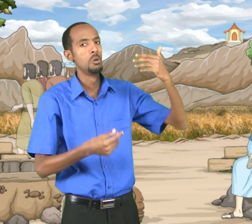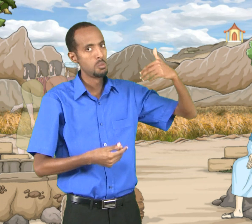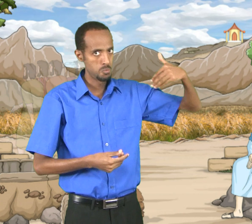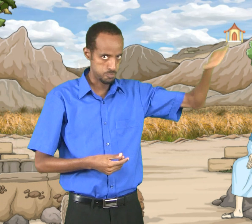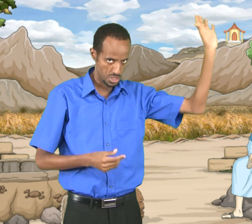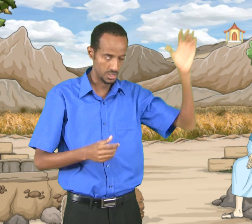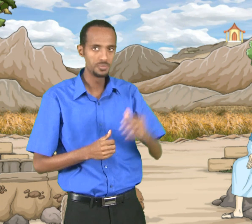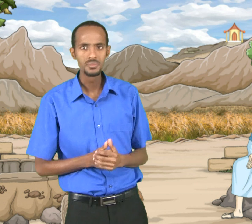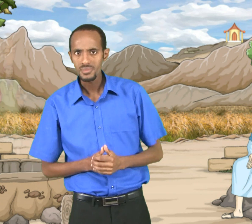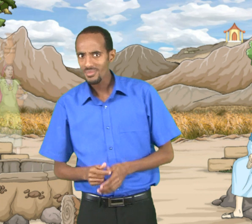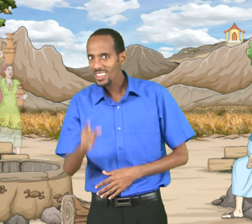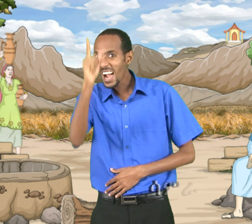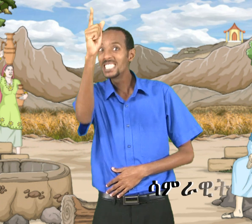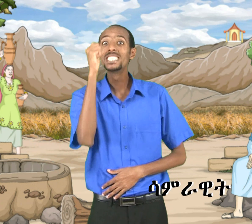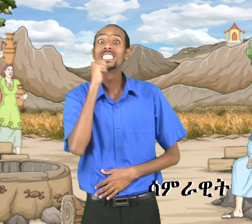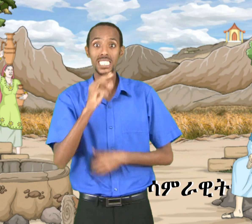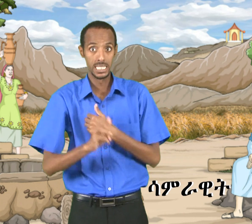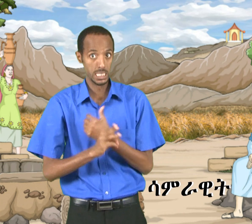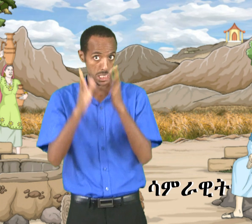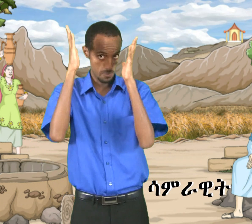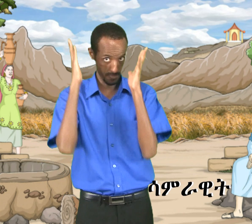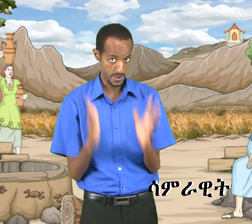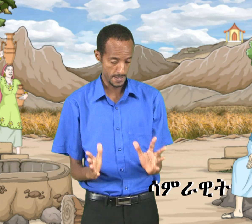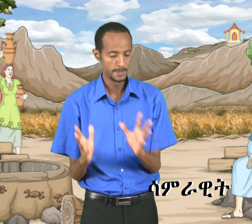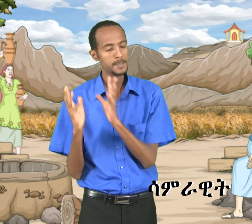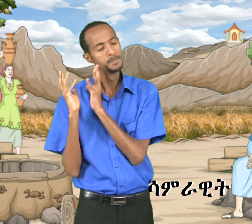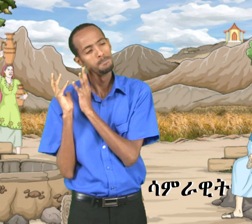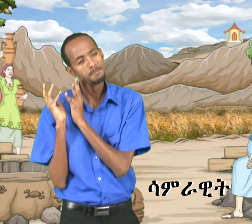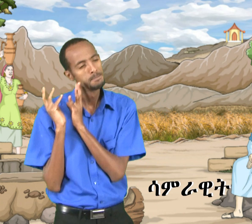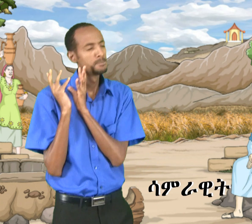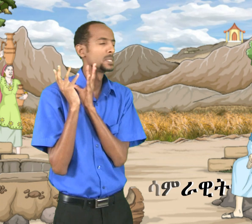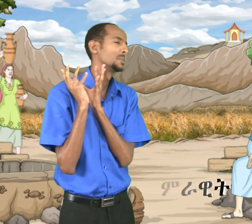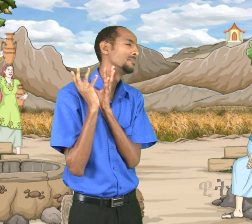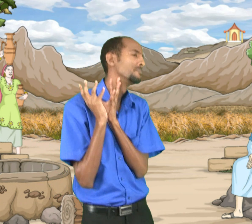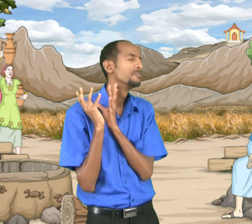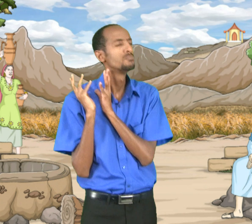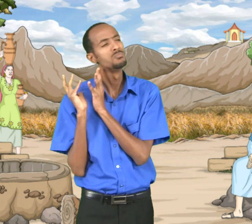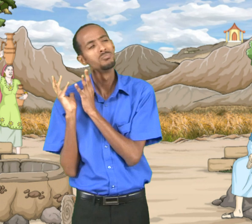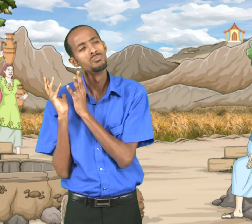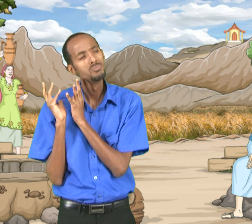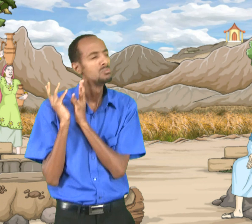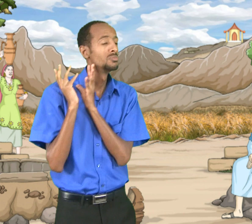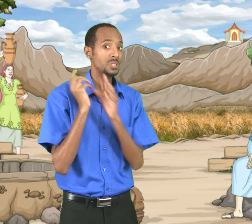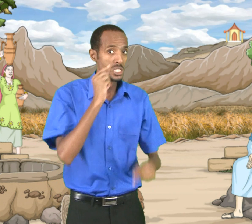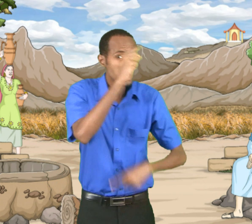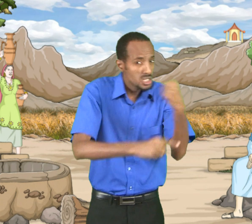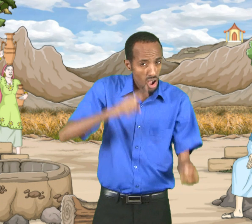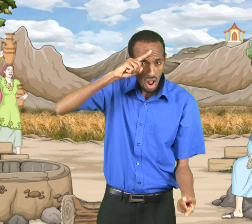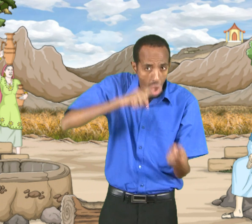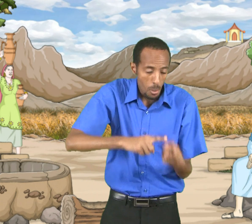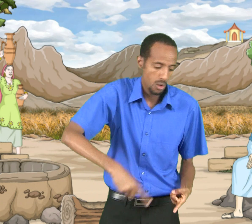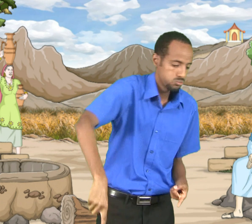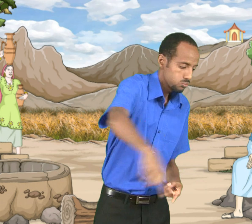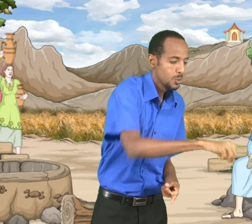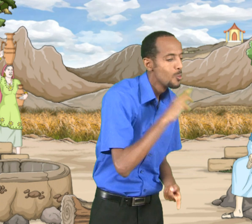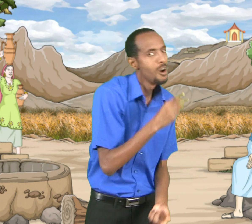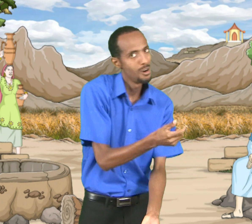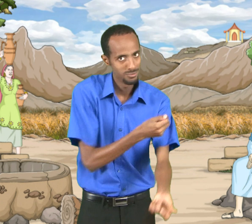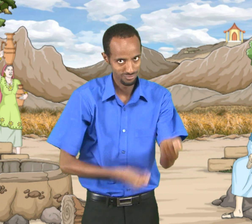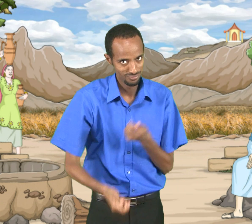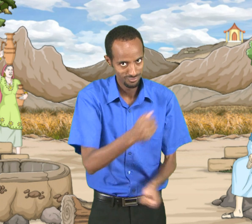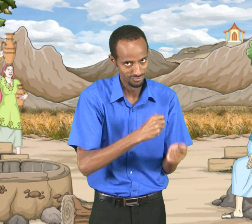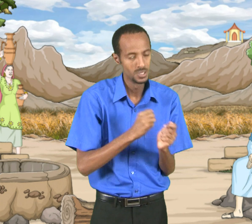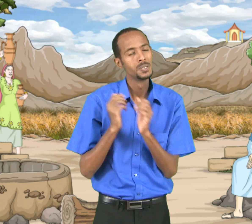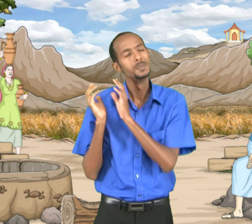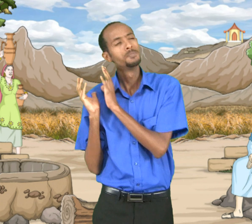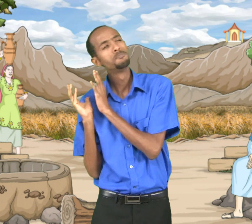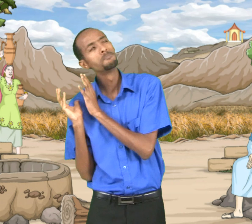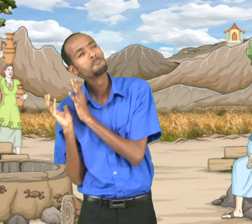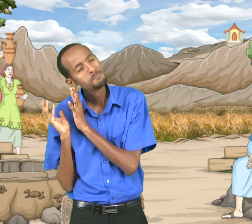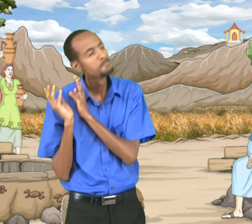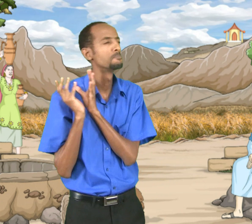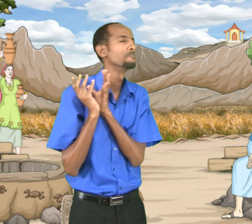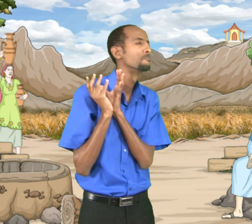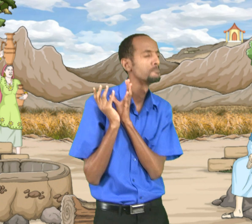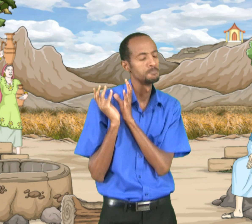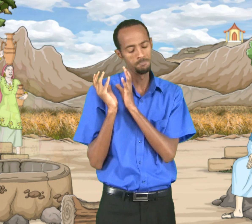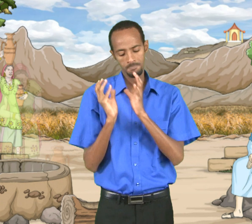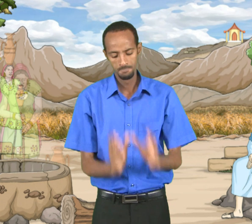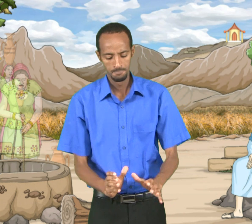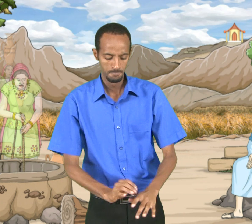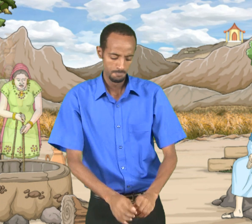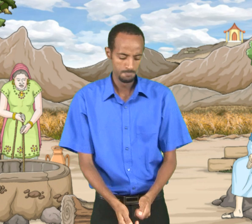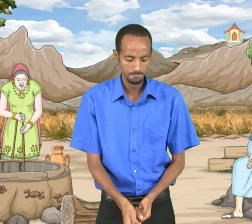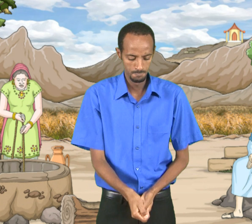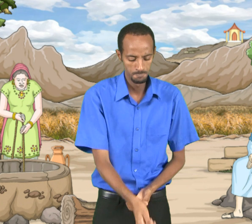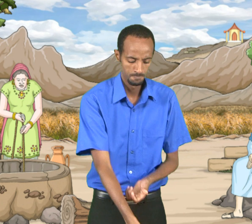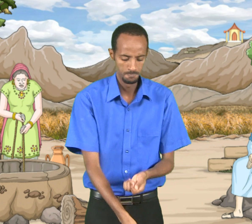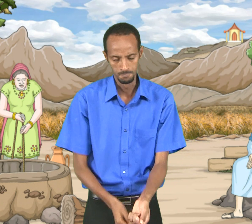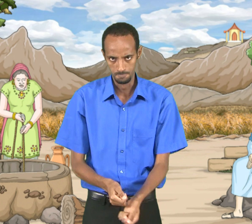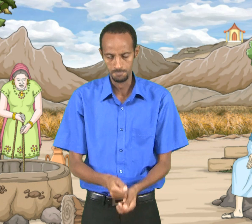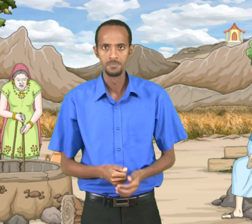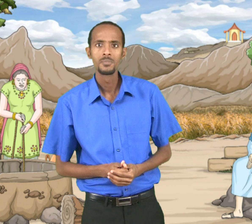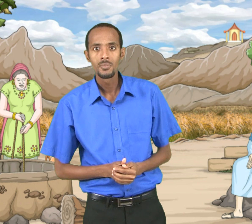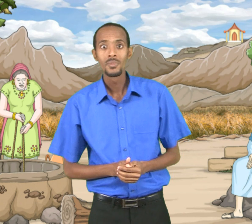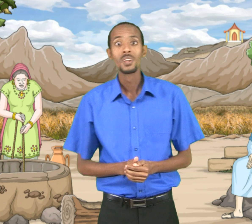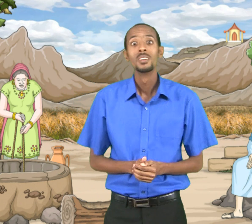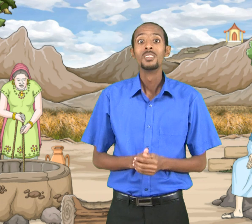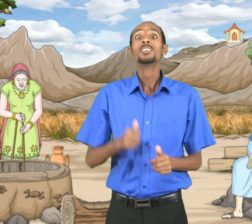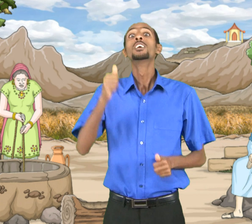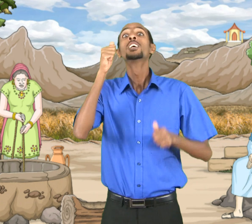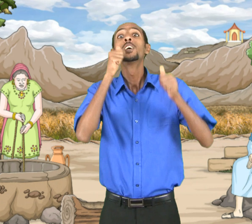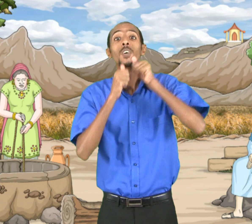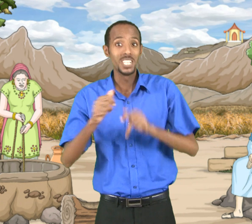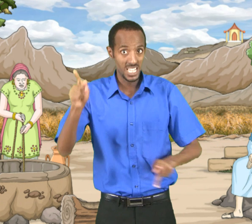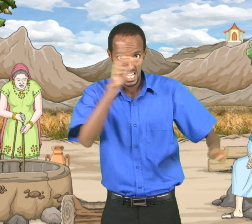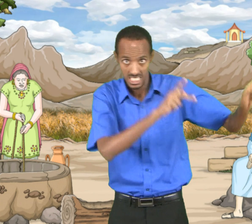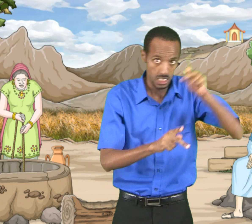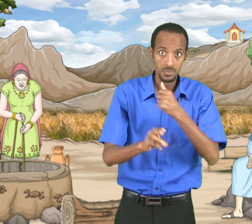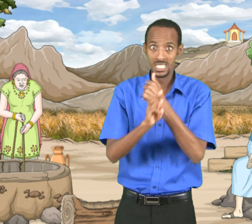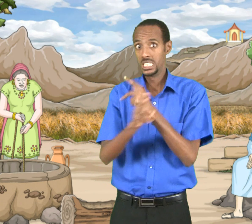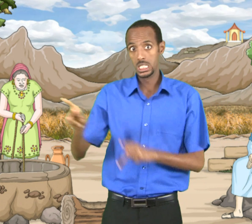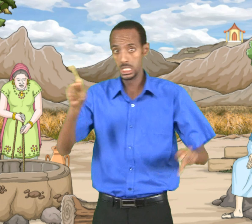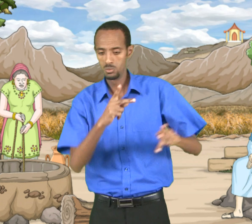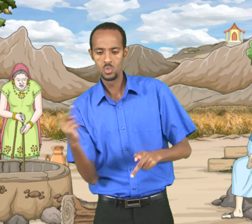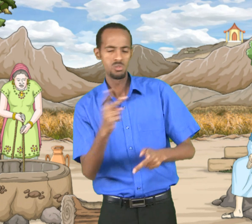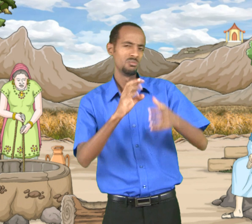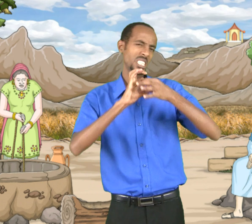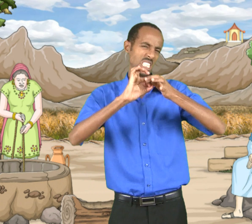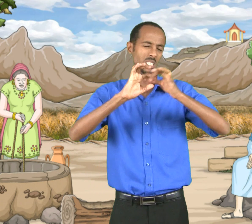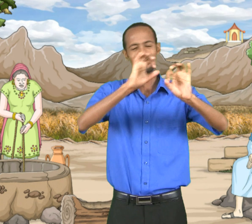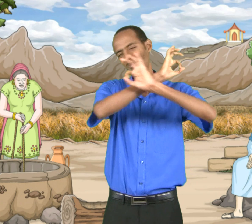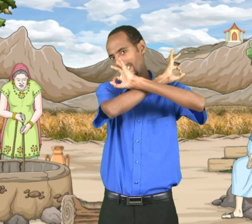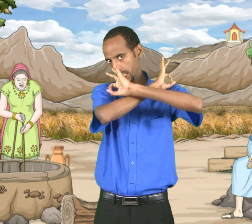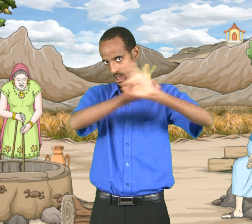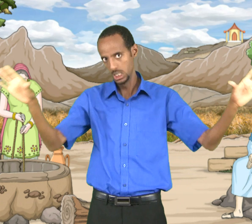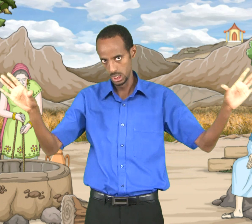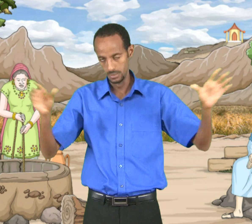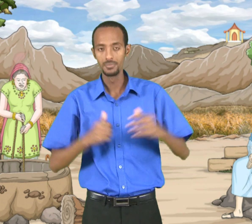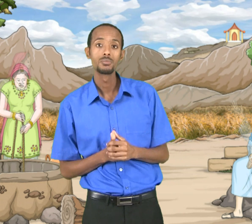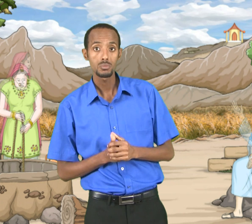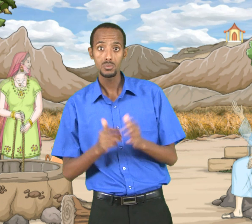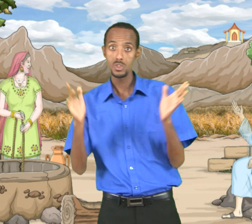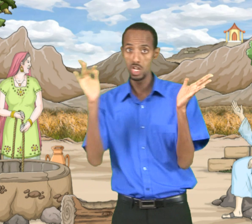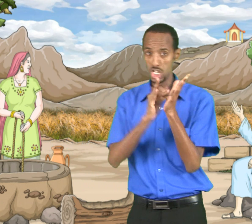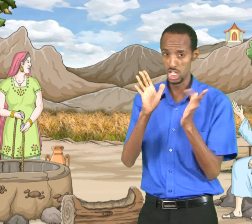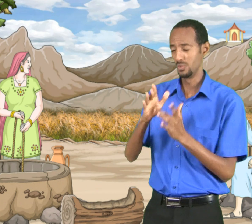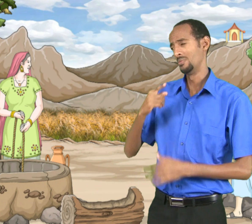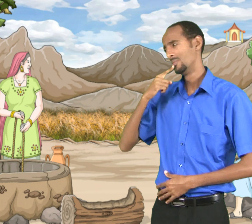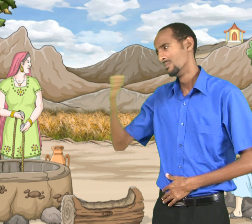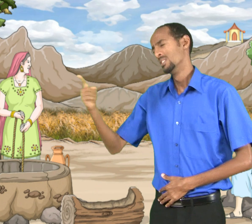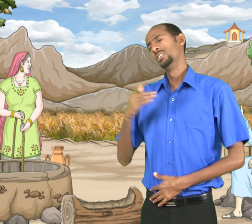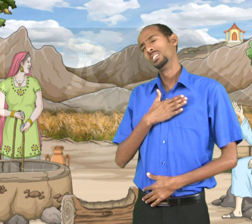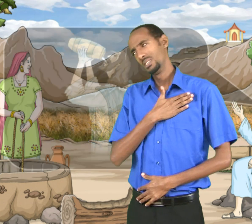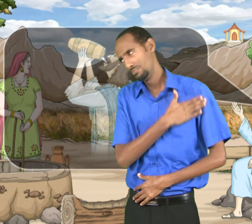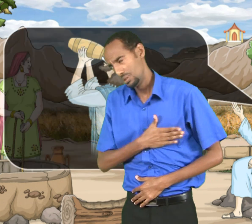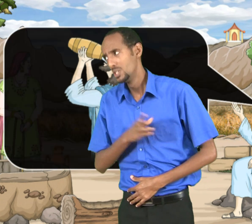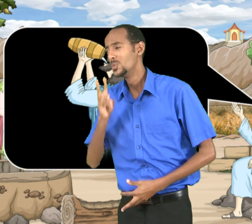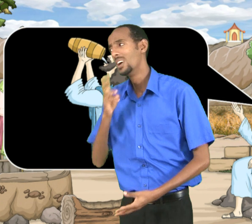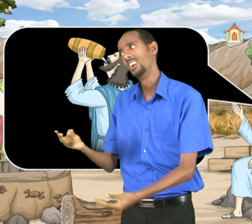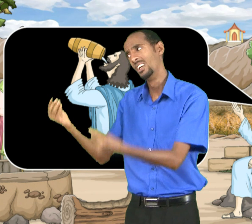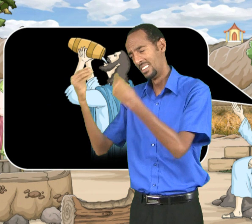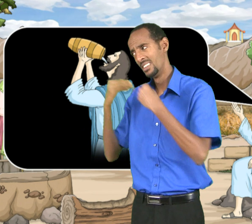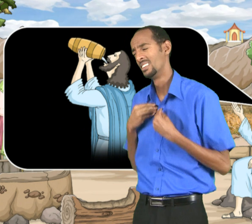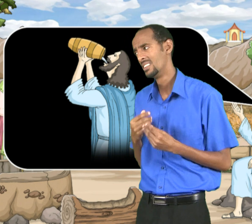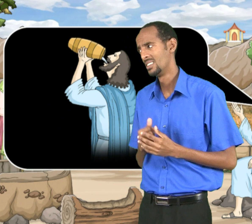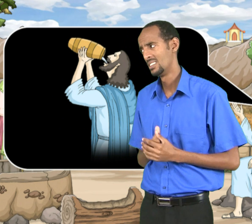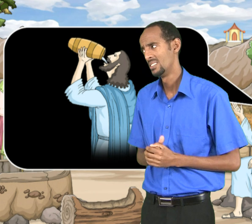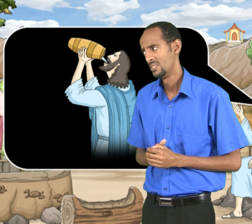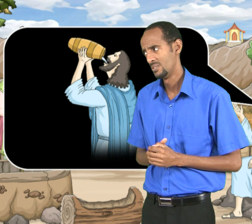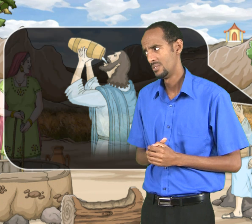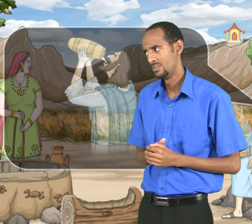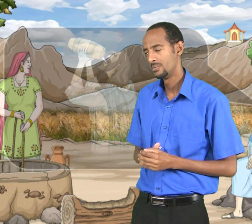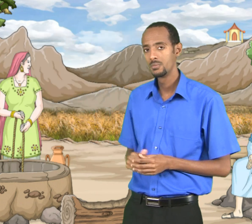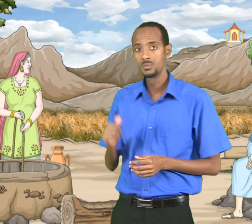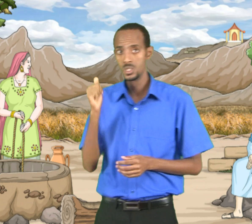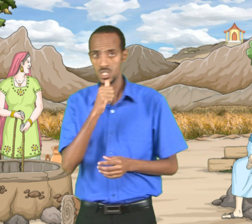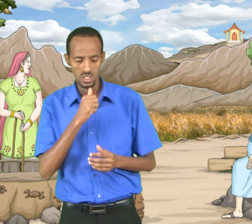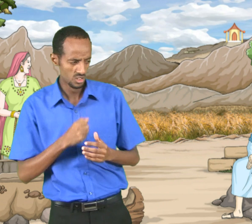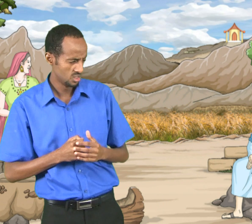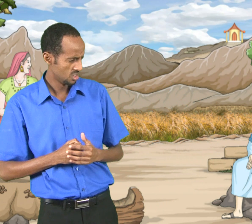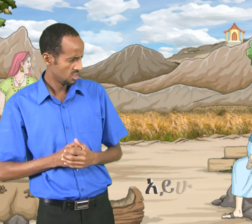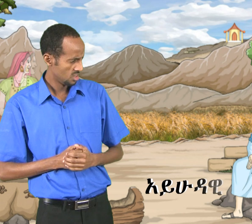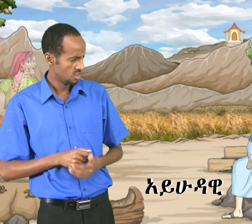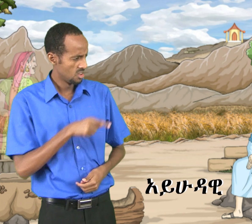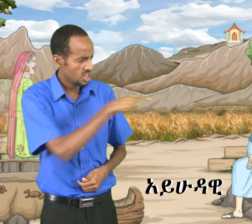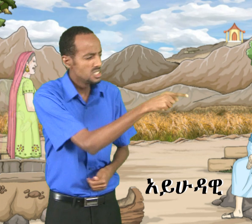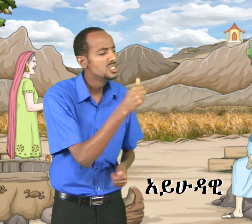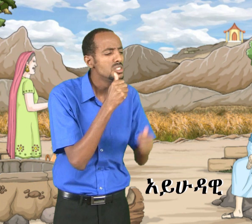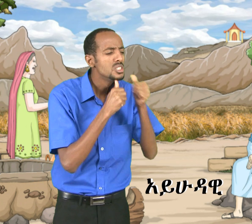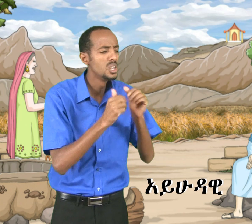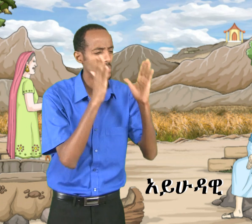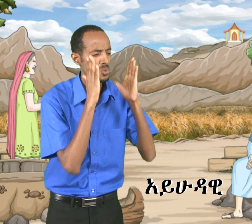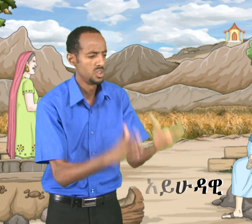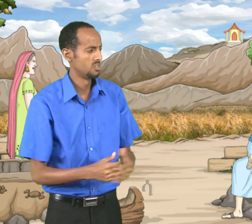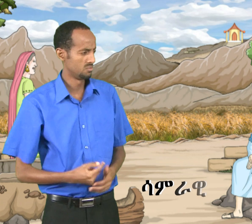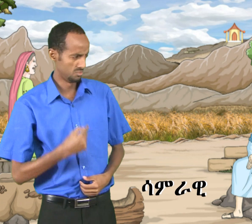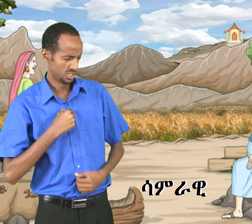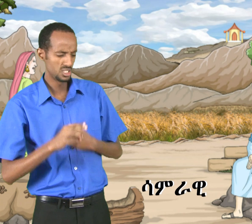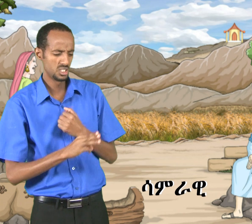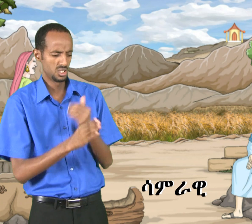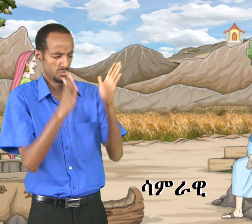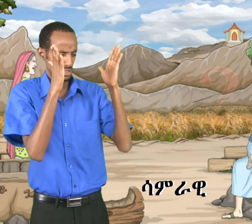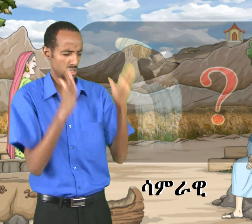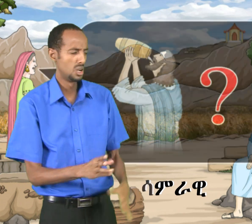When a Samaritan woman came to draw water, Jesus said to her, “Give Me a drink.” (His disciples had gone into the town to buy food.) “You are a Jew,” said the woman.